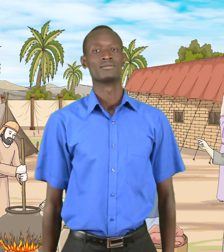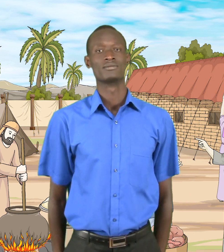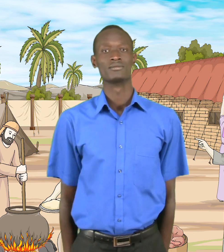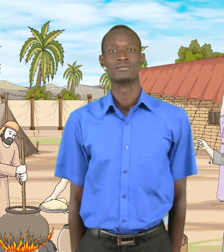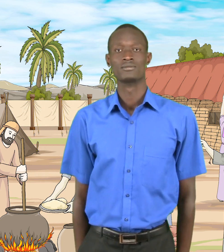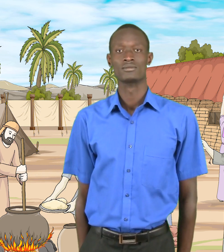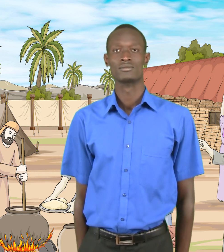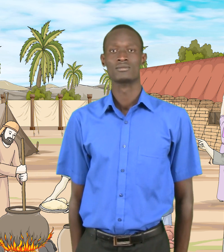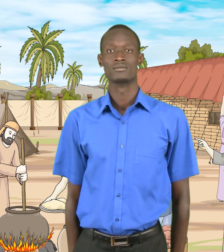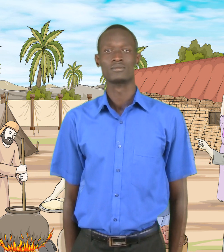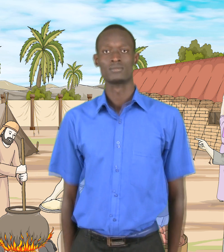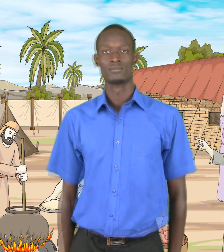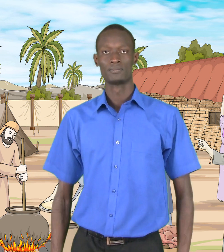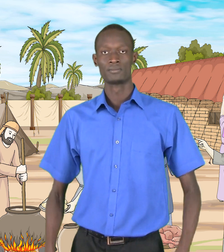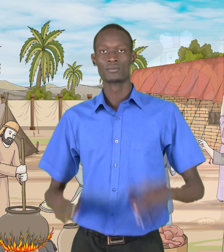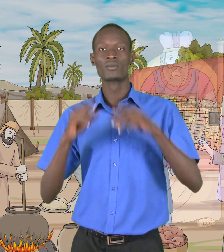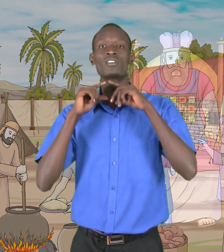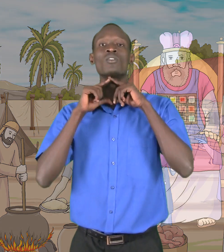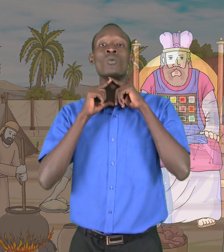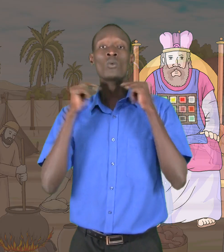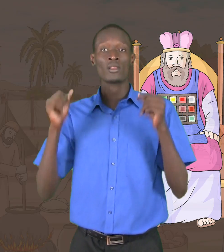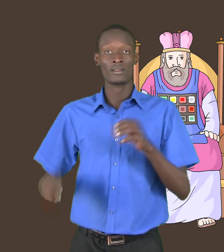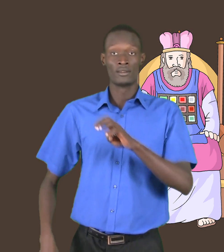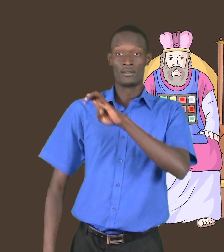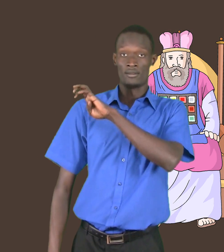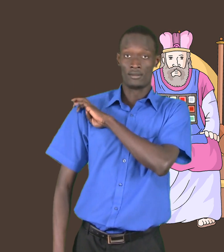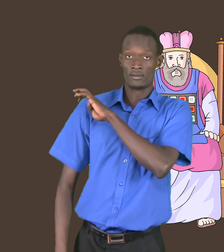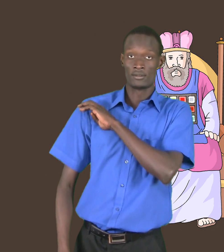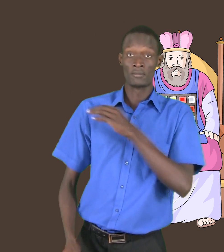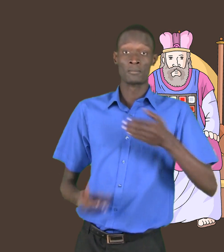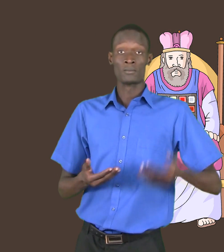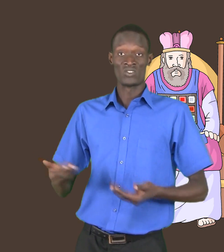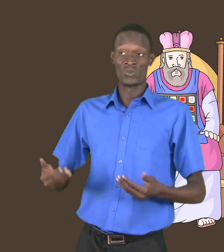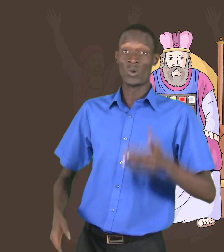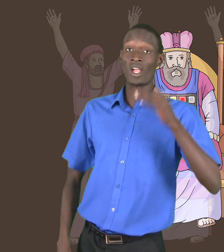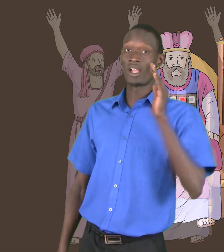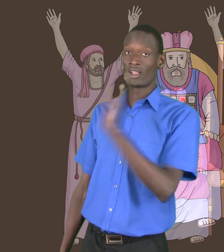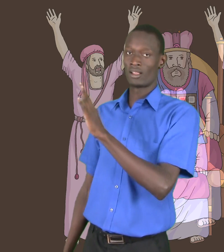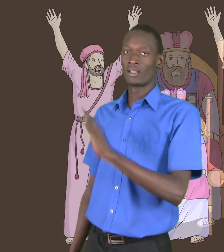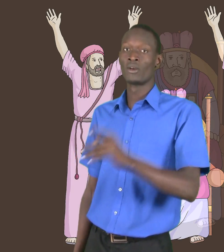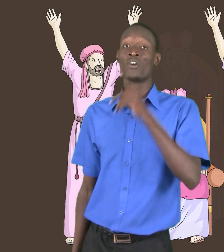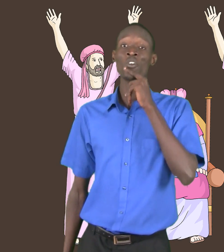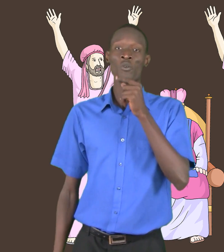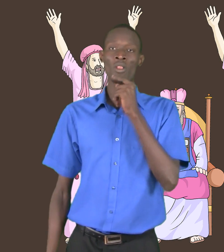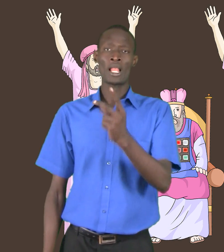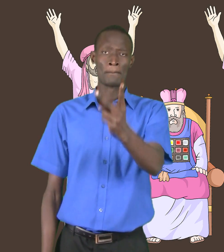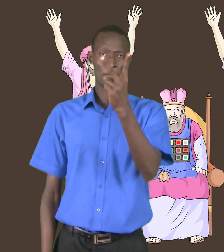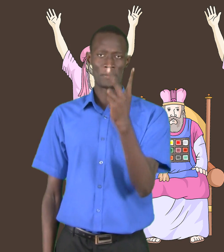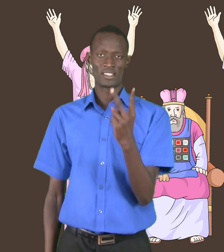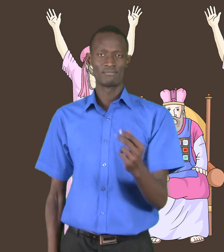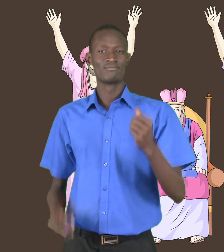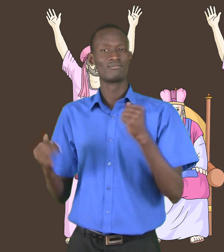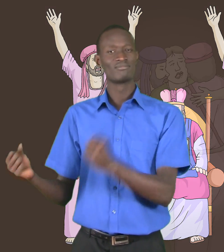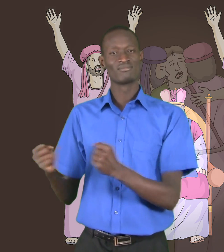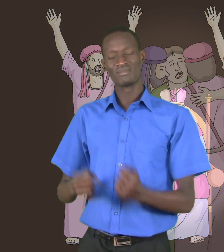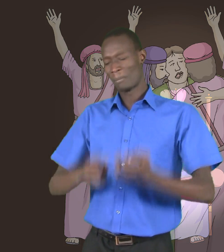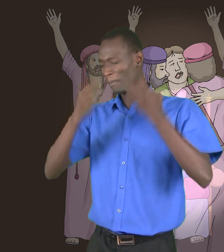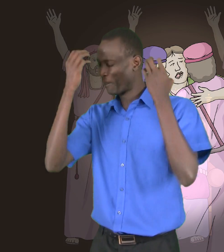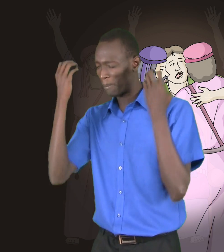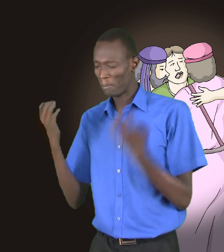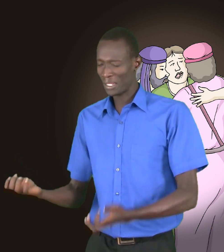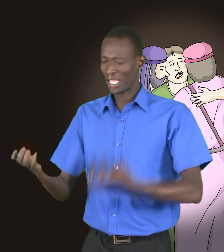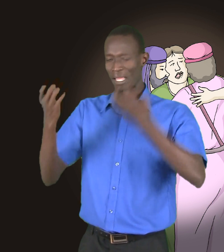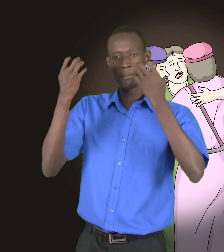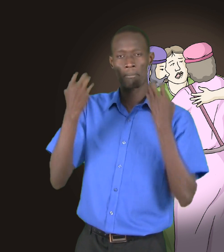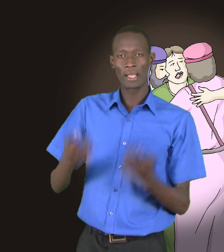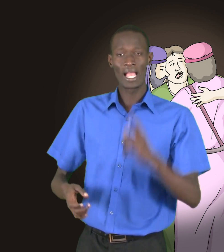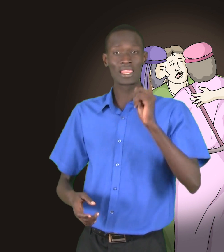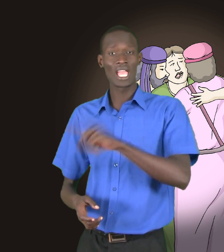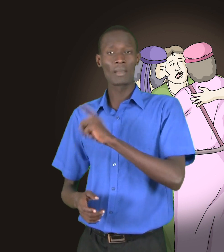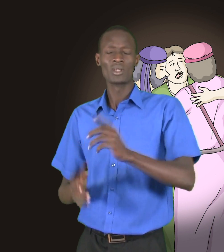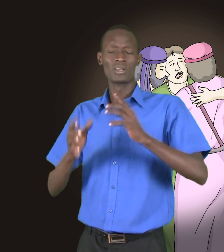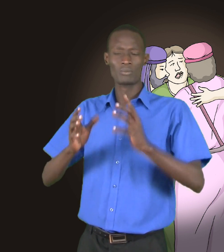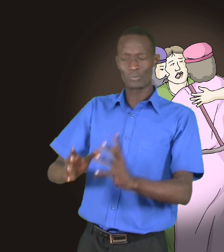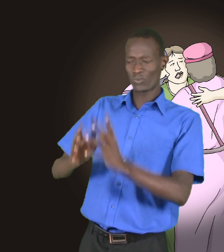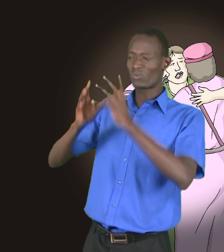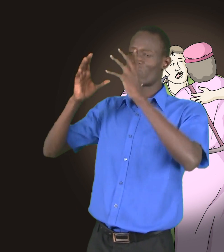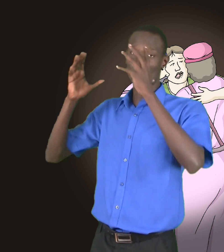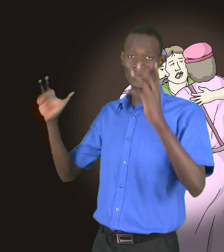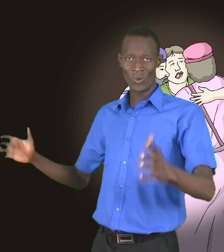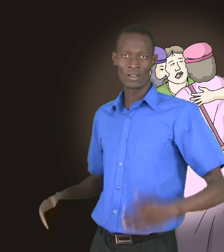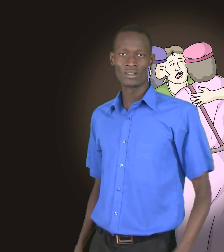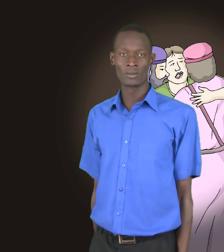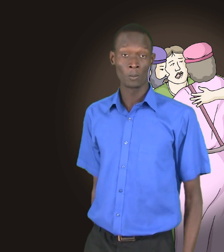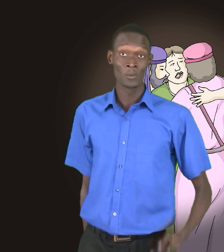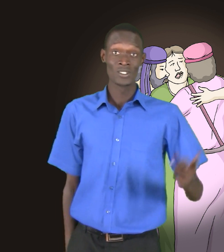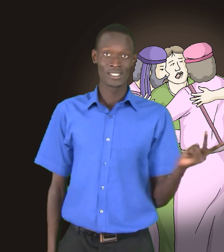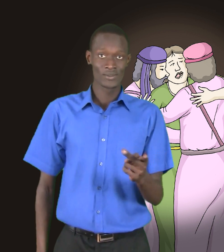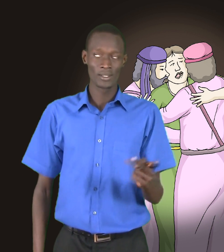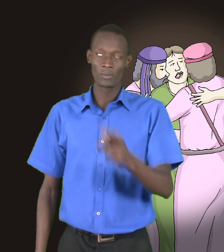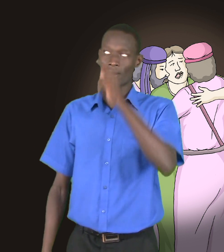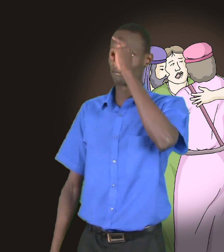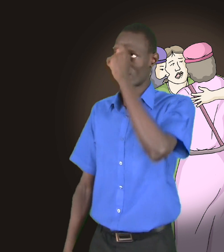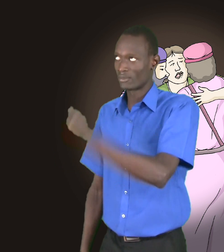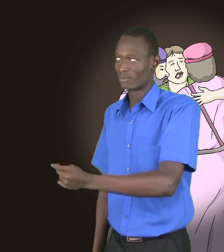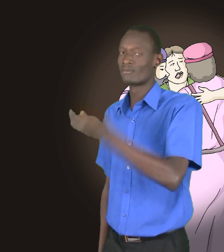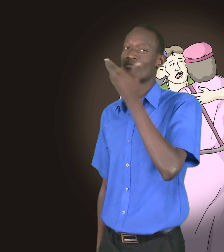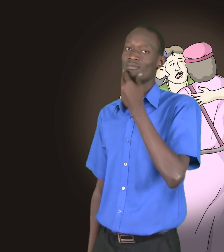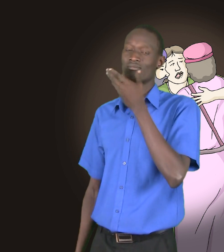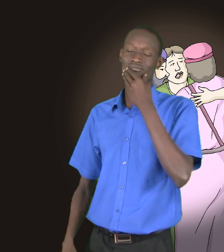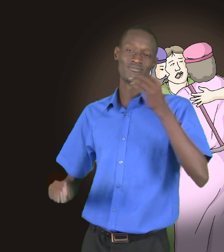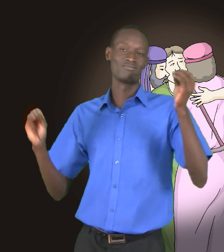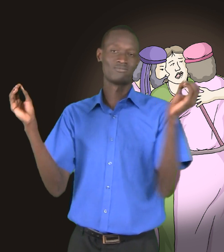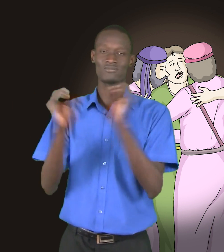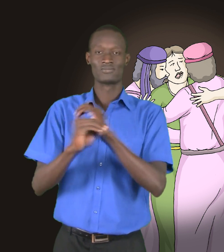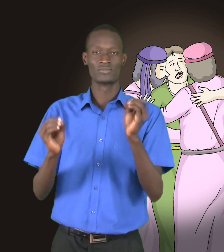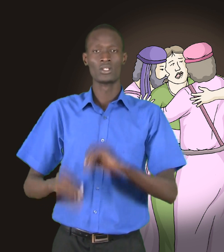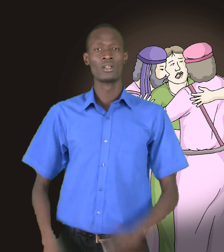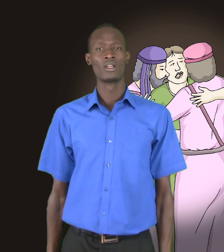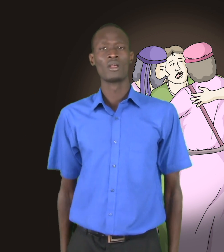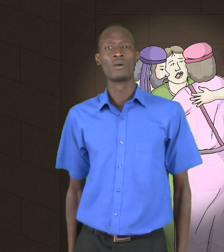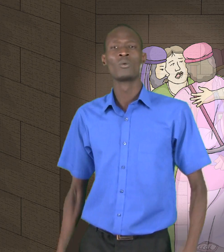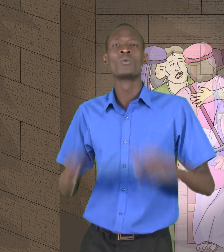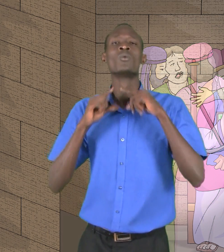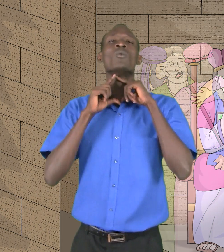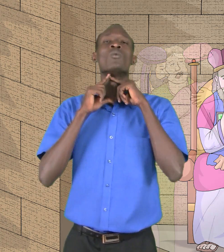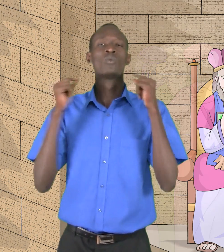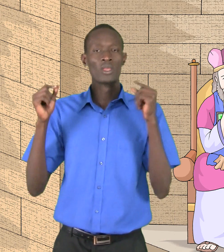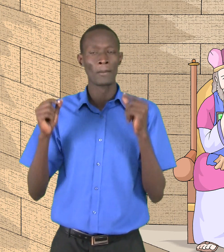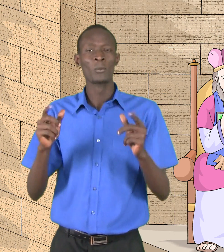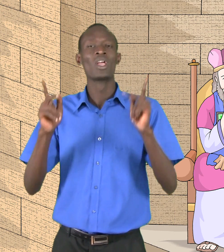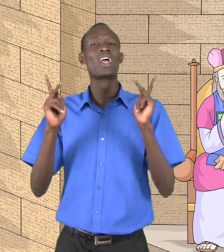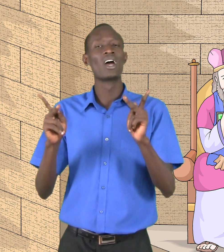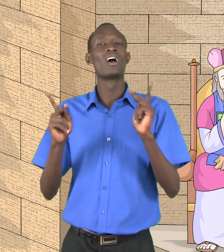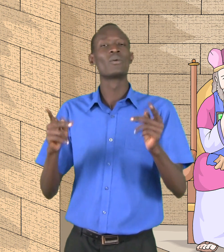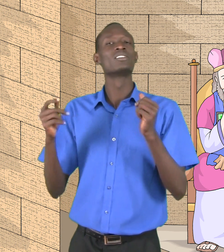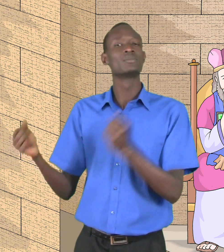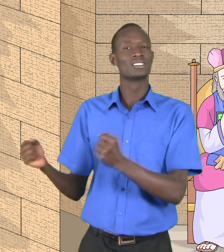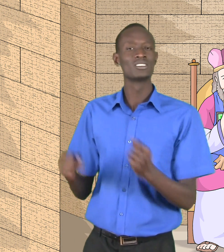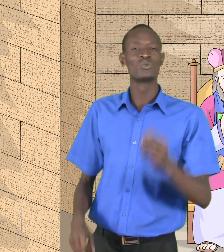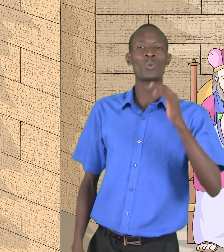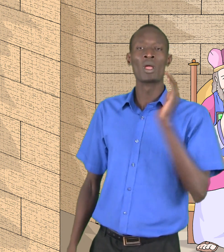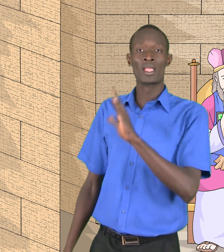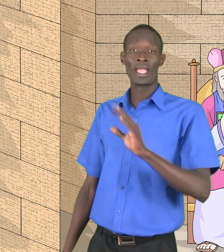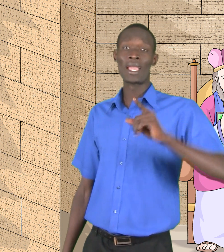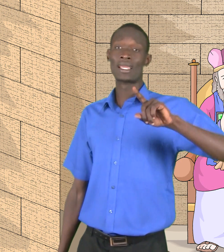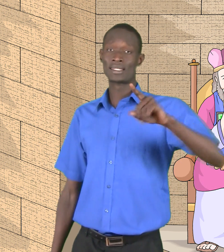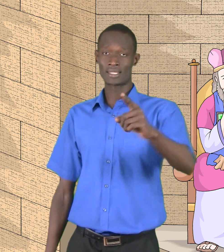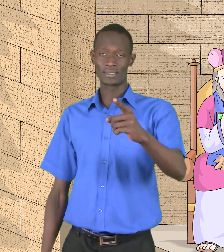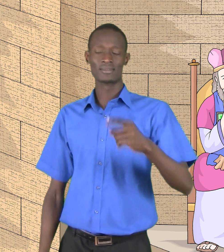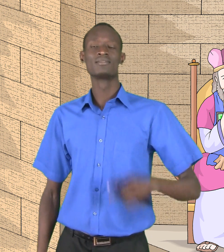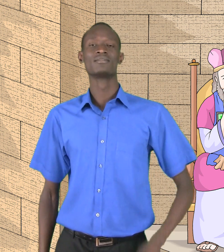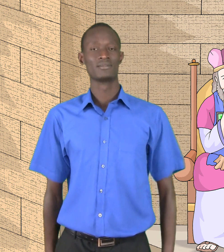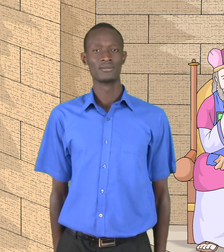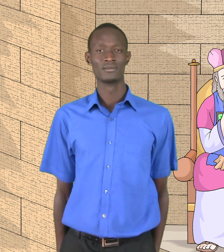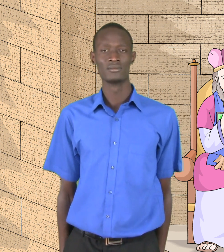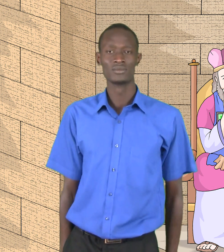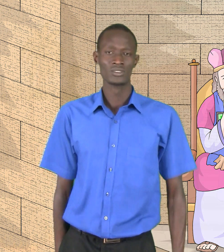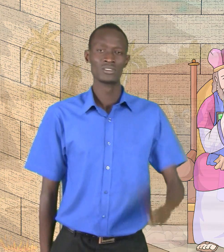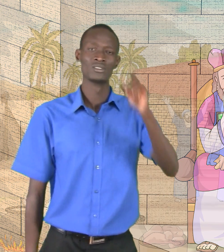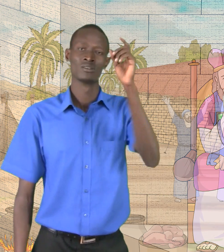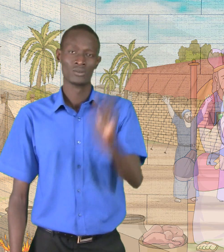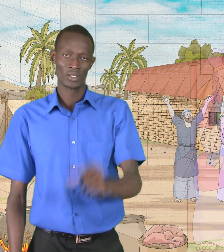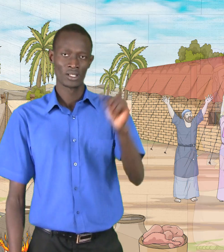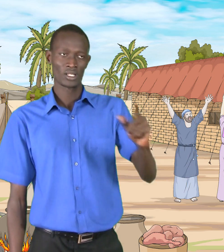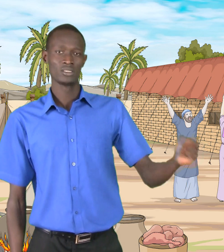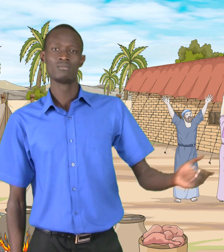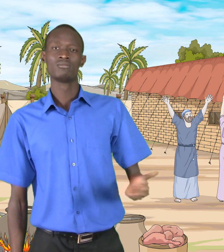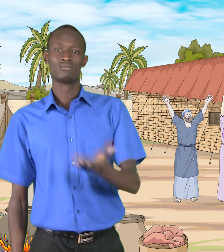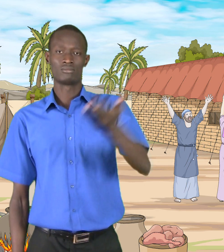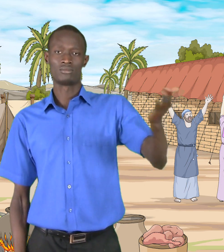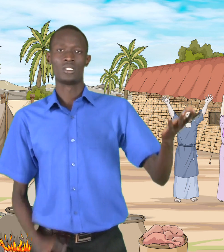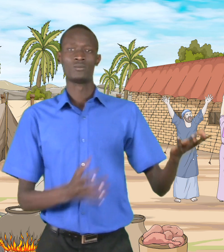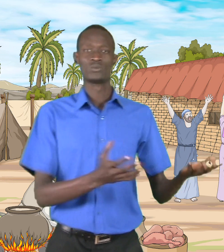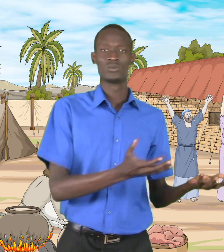Now the sons of Eli were wicked men; they had no regard for the LORD or for the custom of the priests with the people.